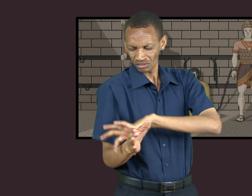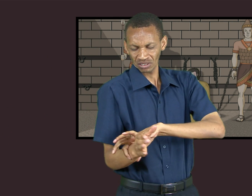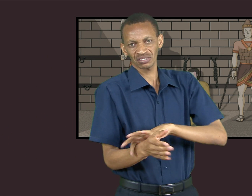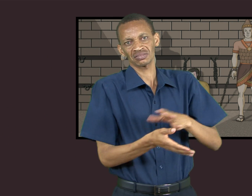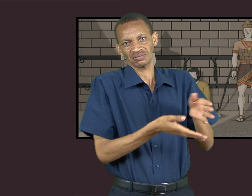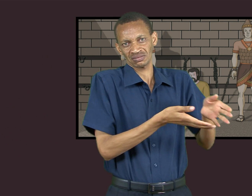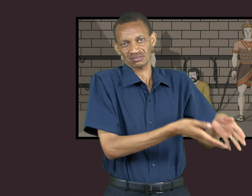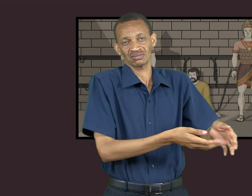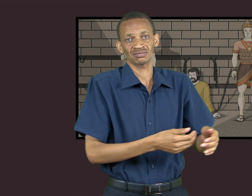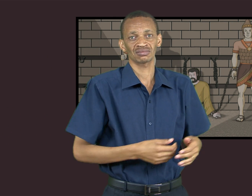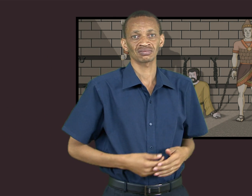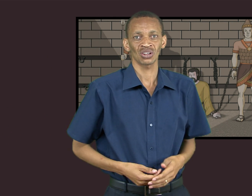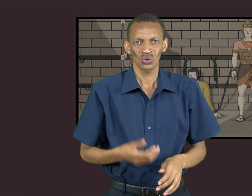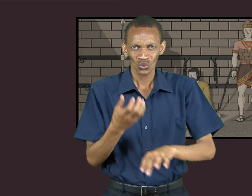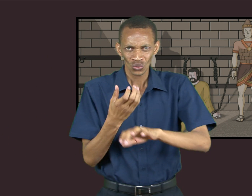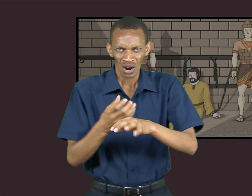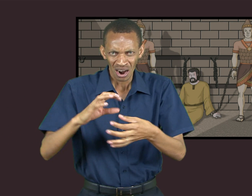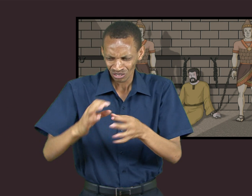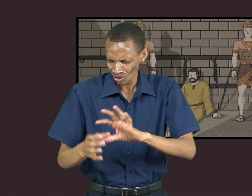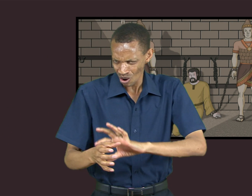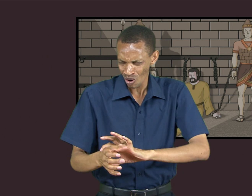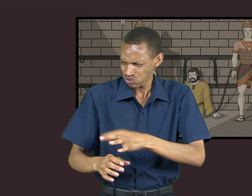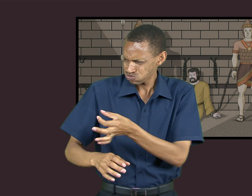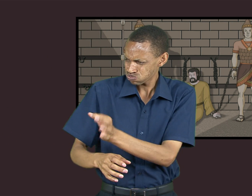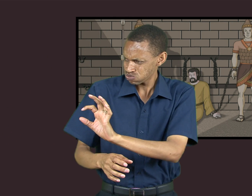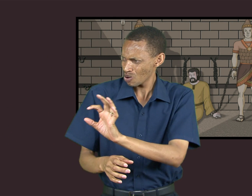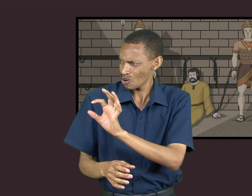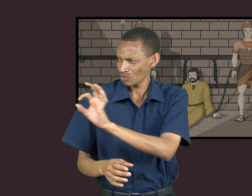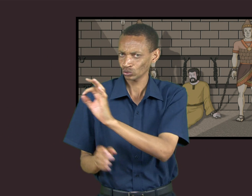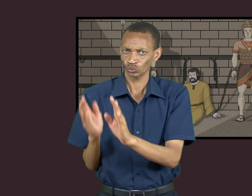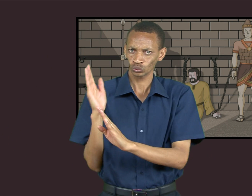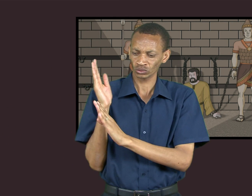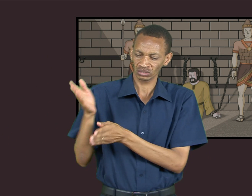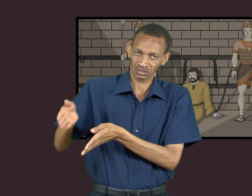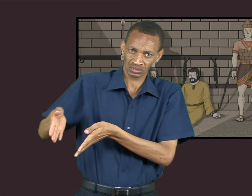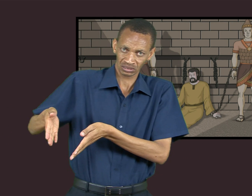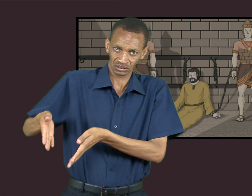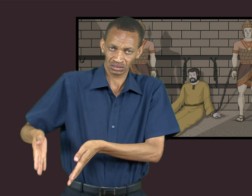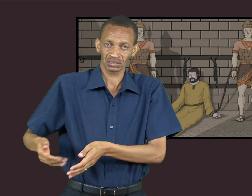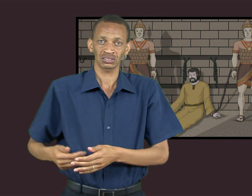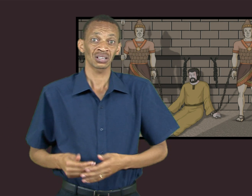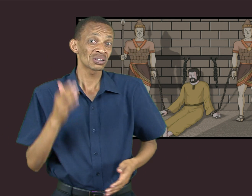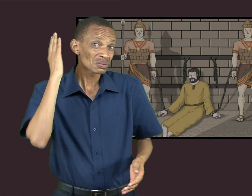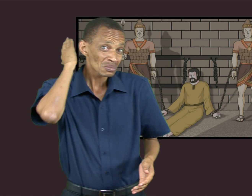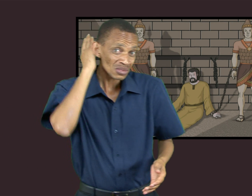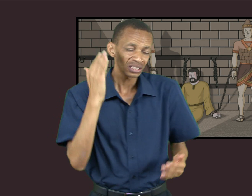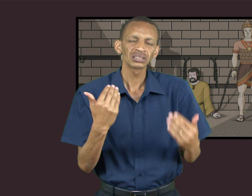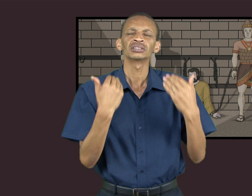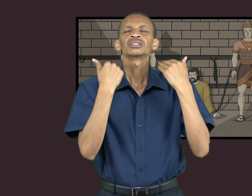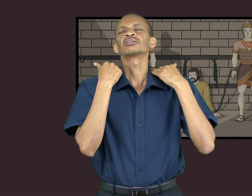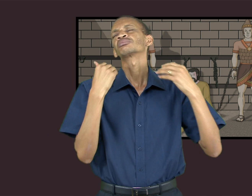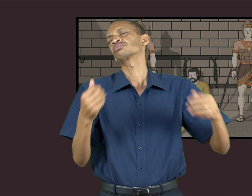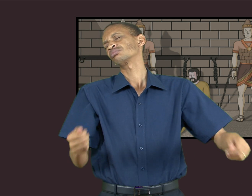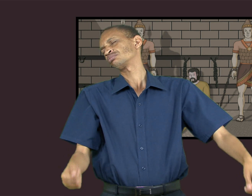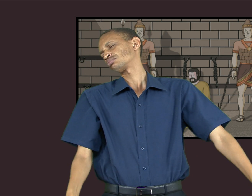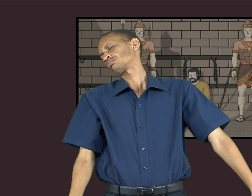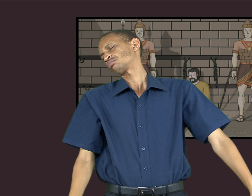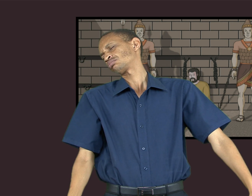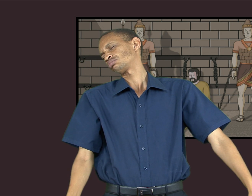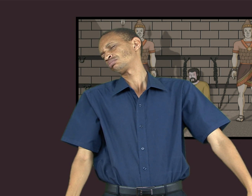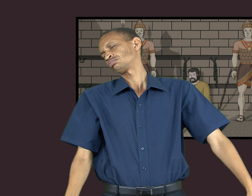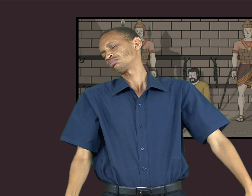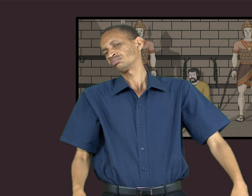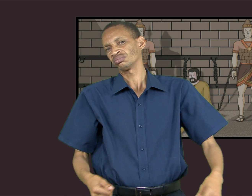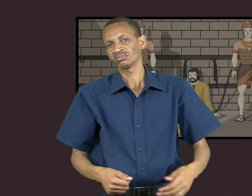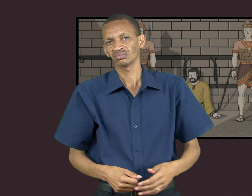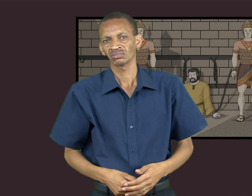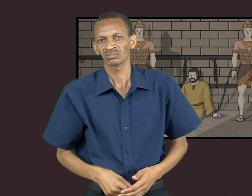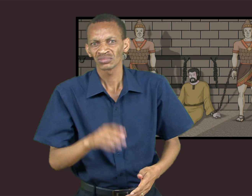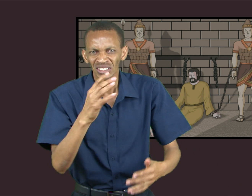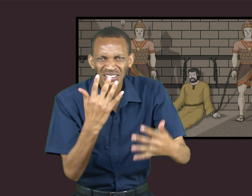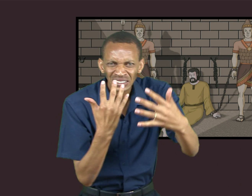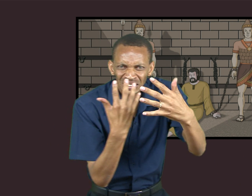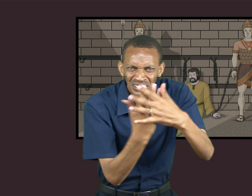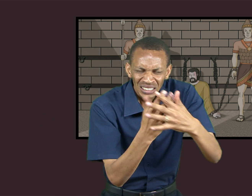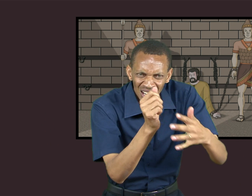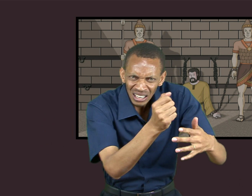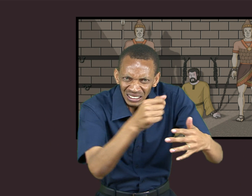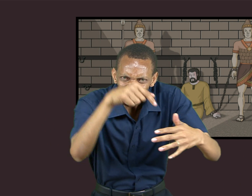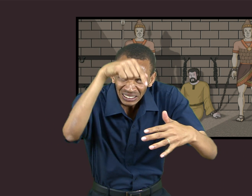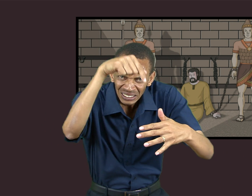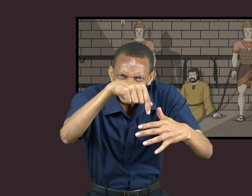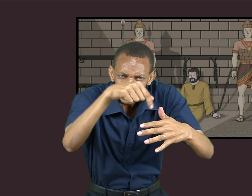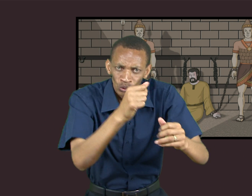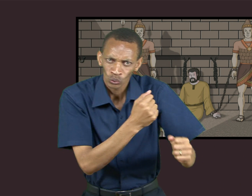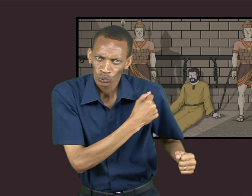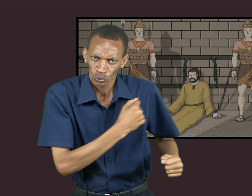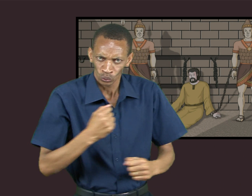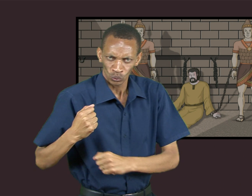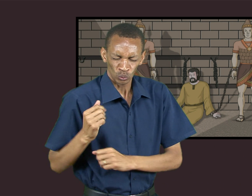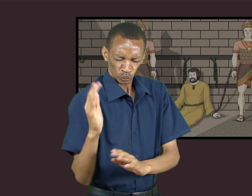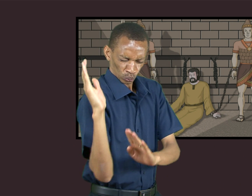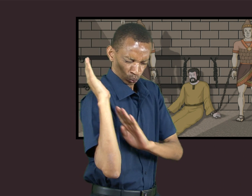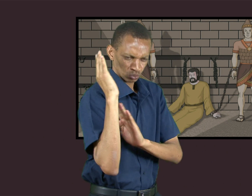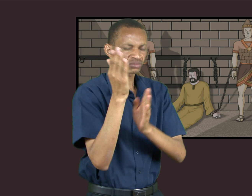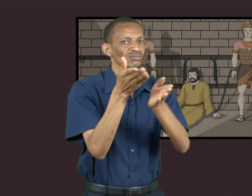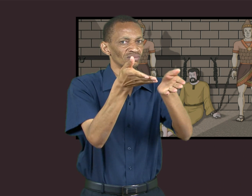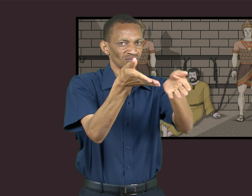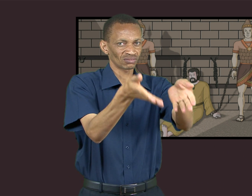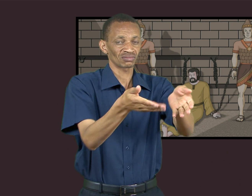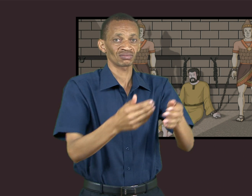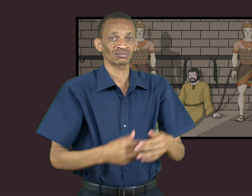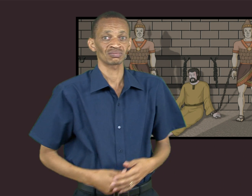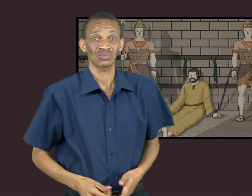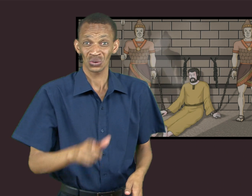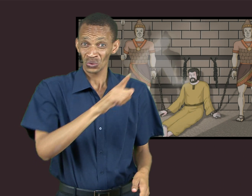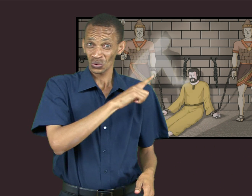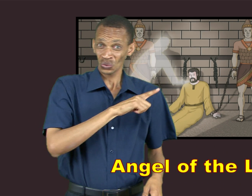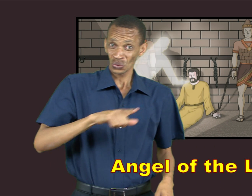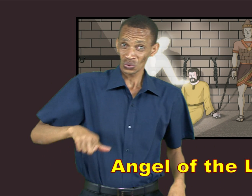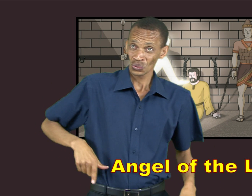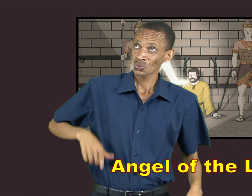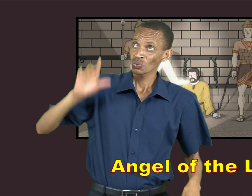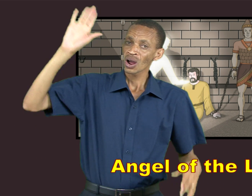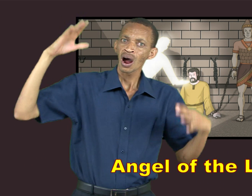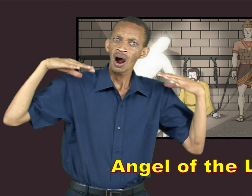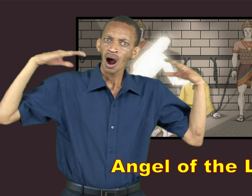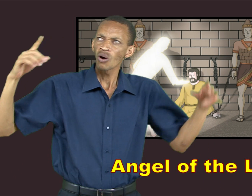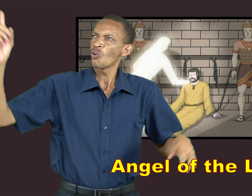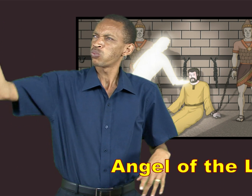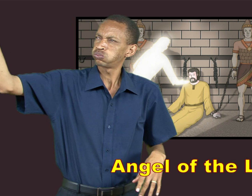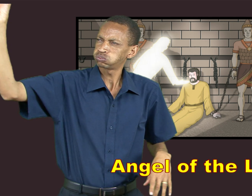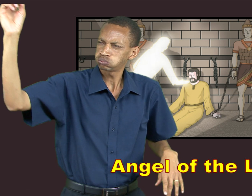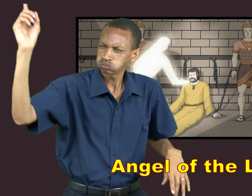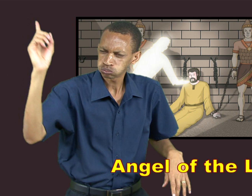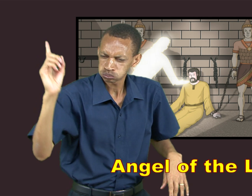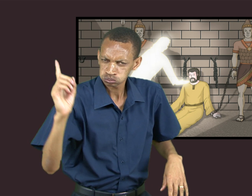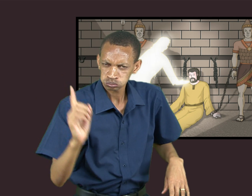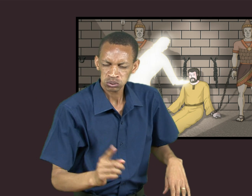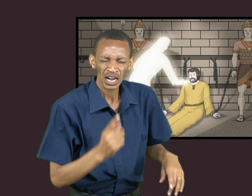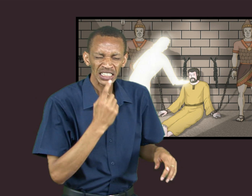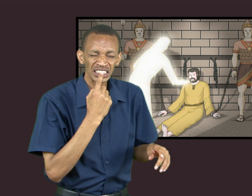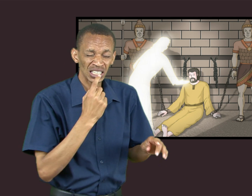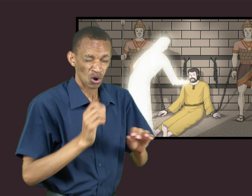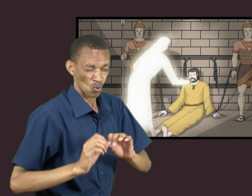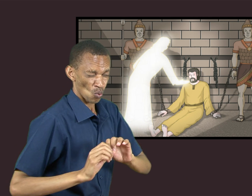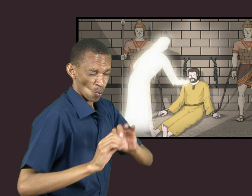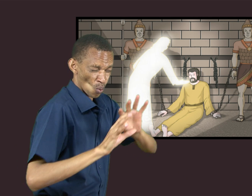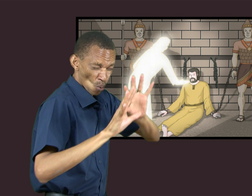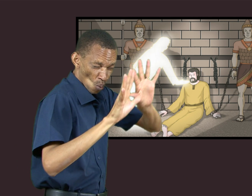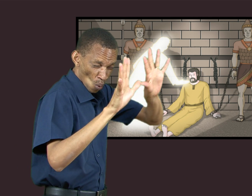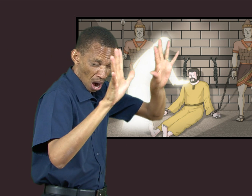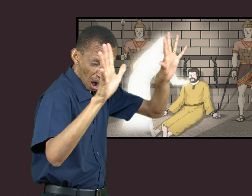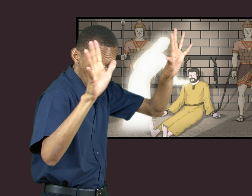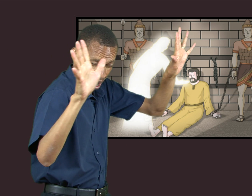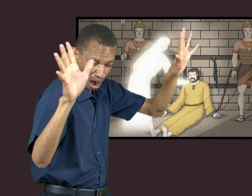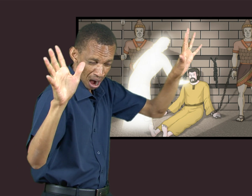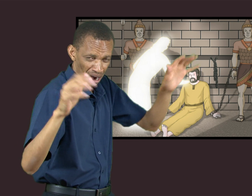Suddenly an angel of the Lord appeared and a light shone in the cell.